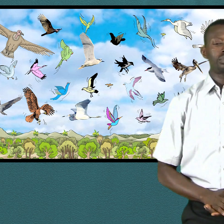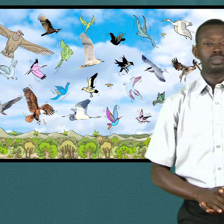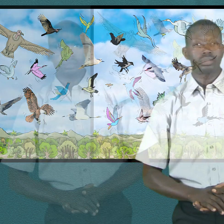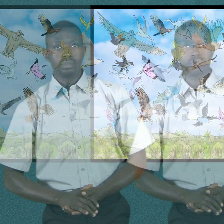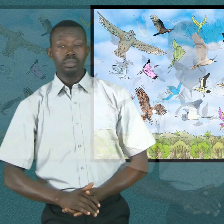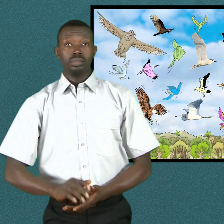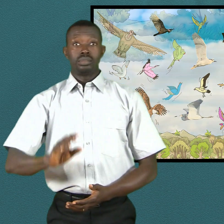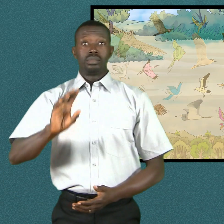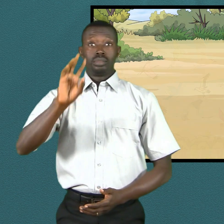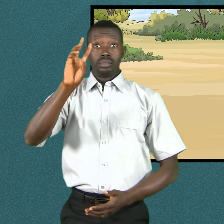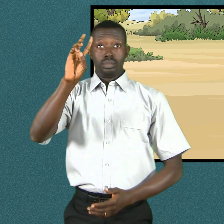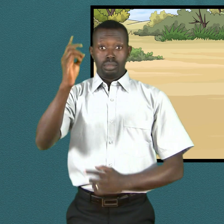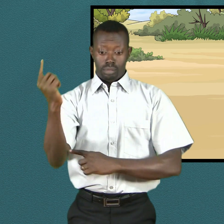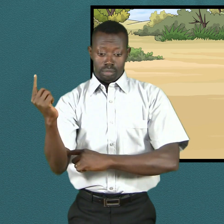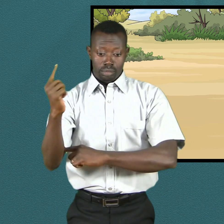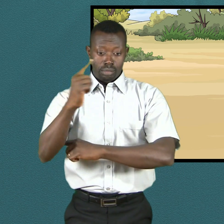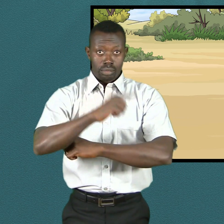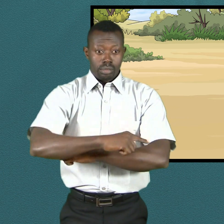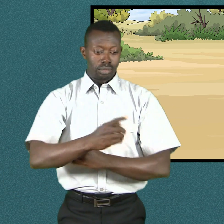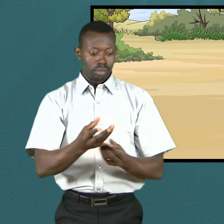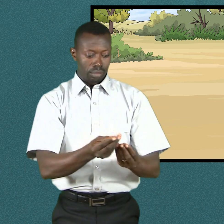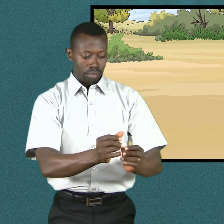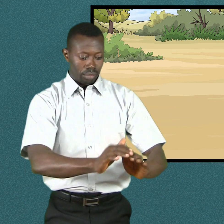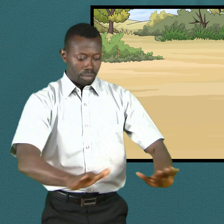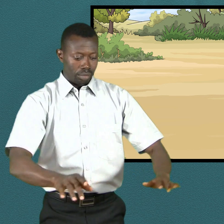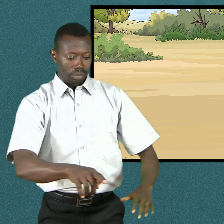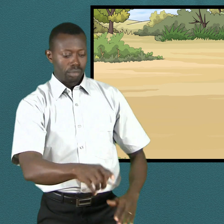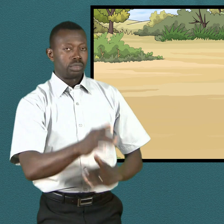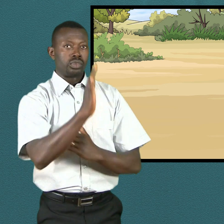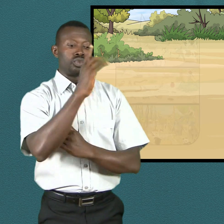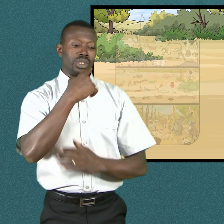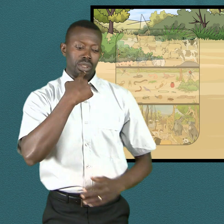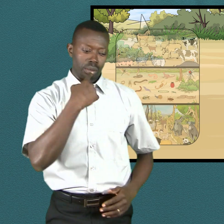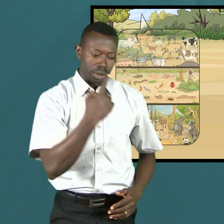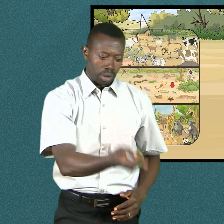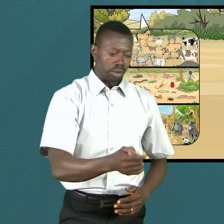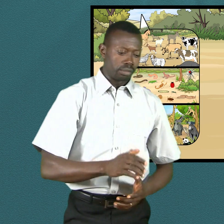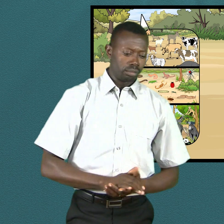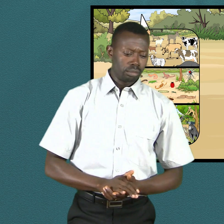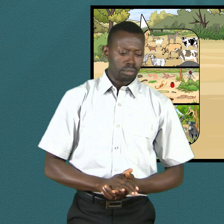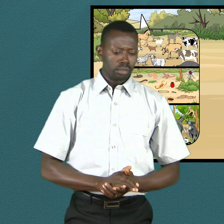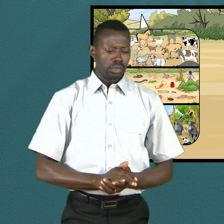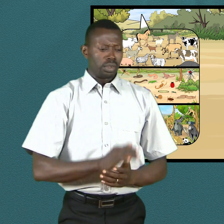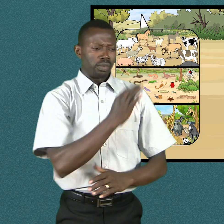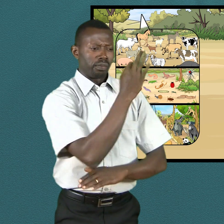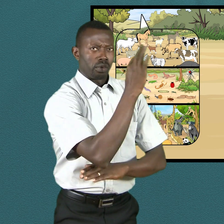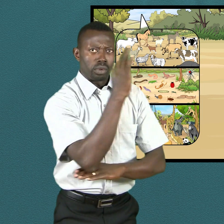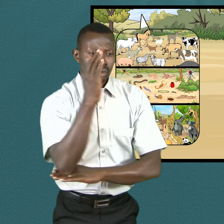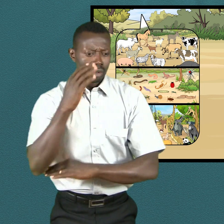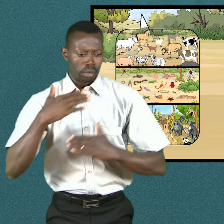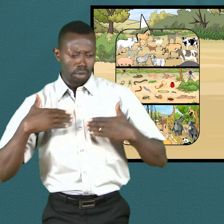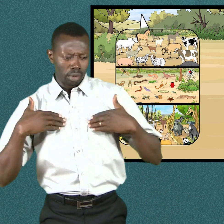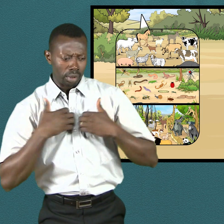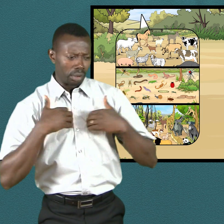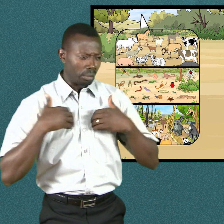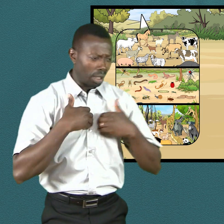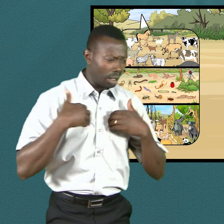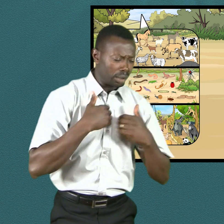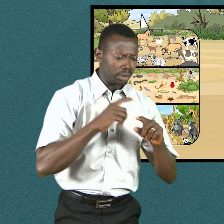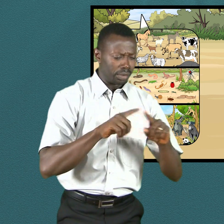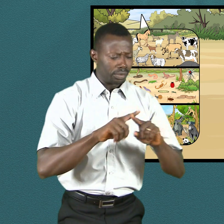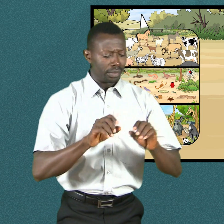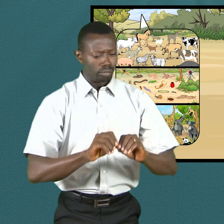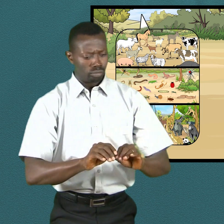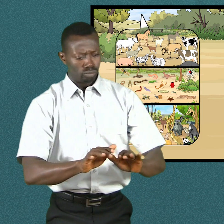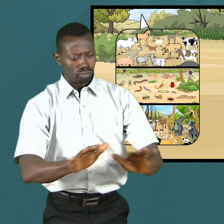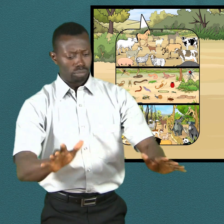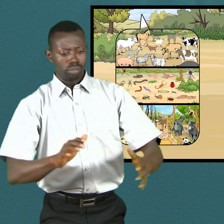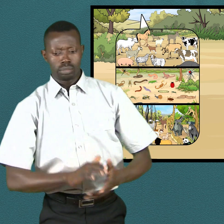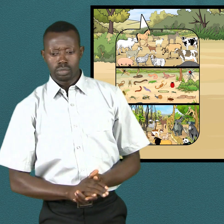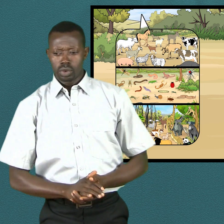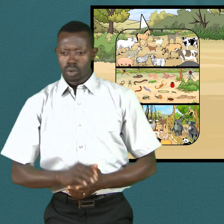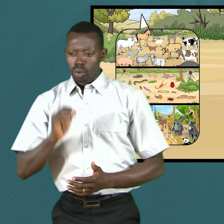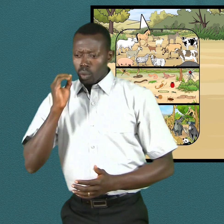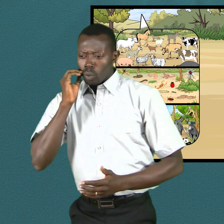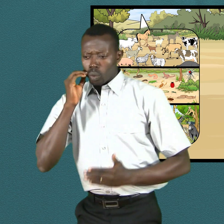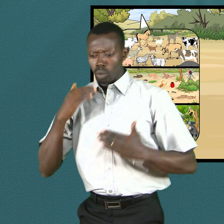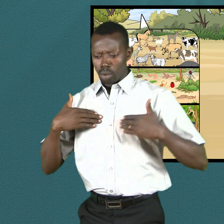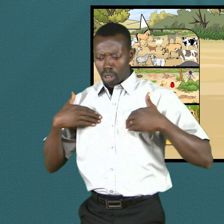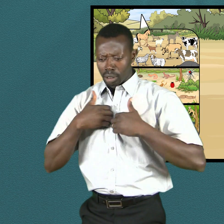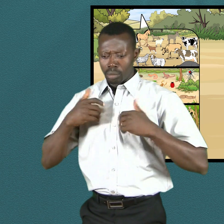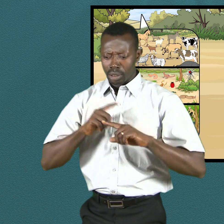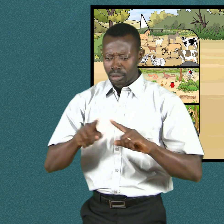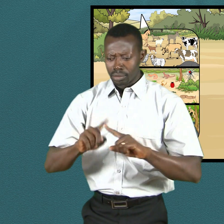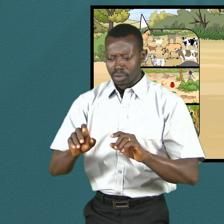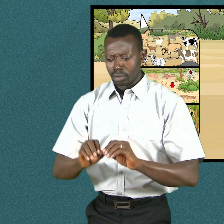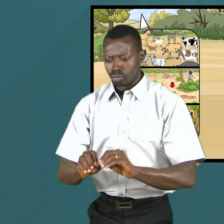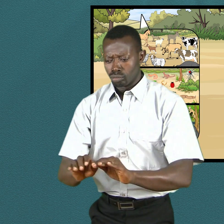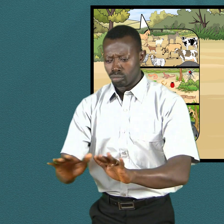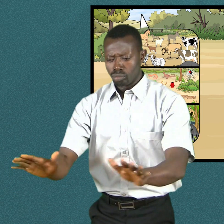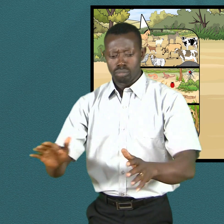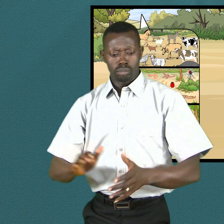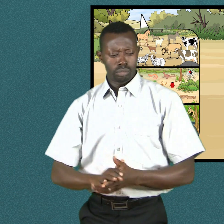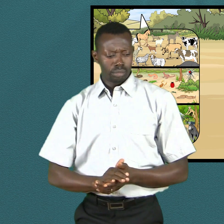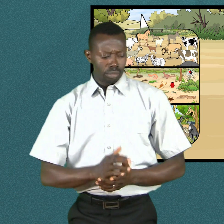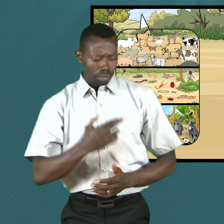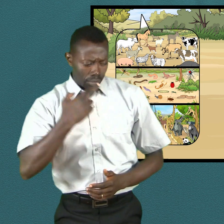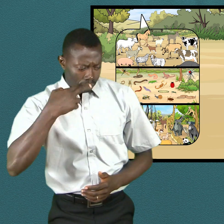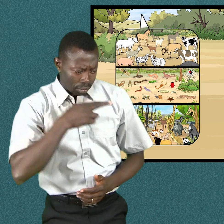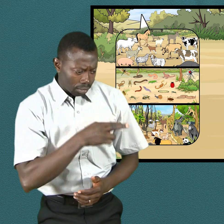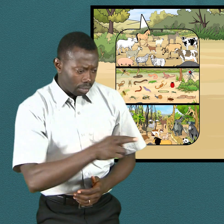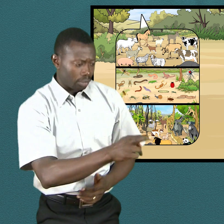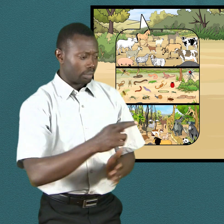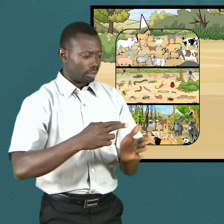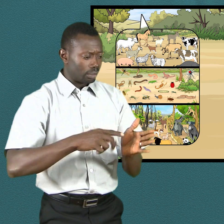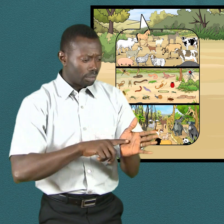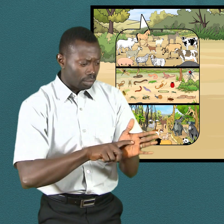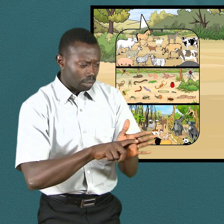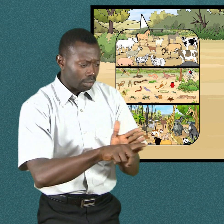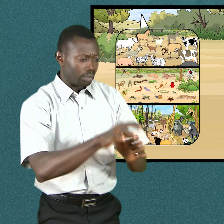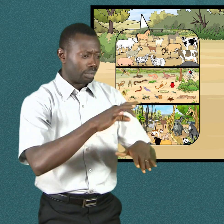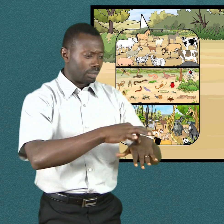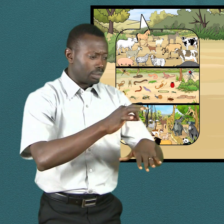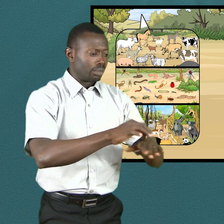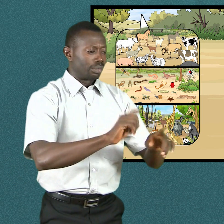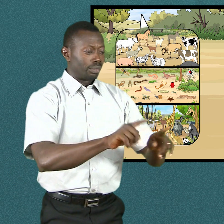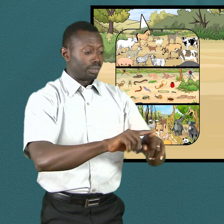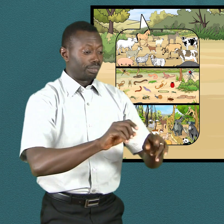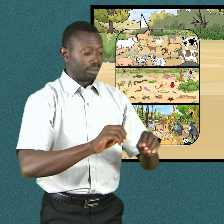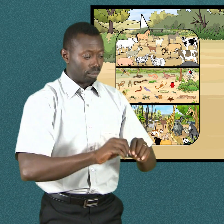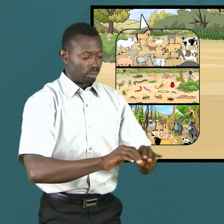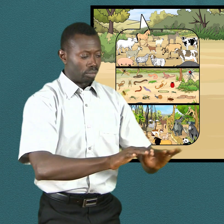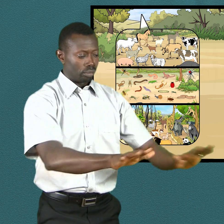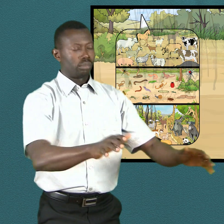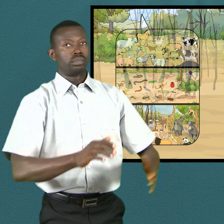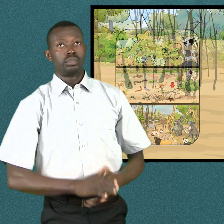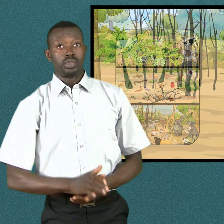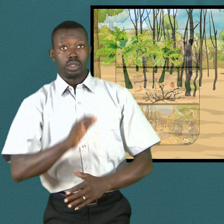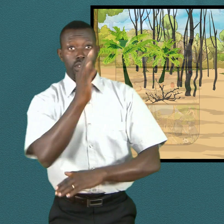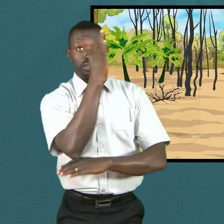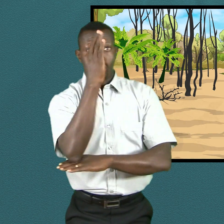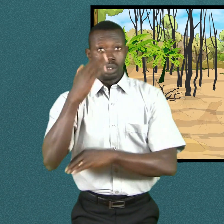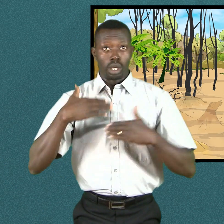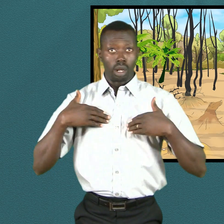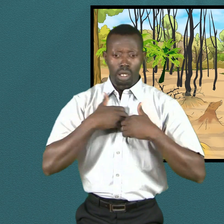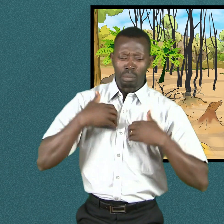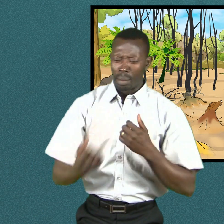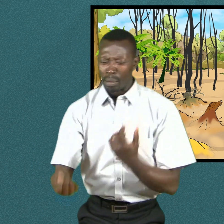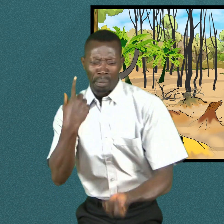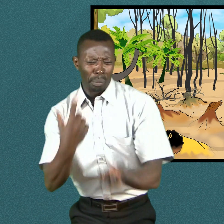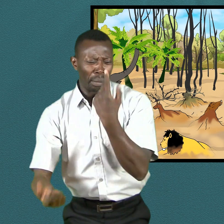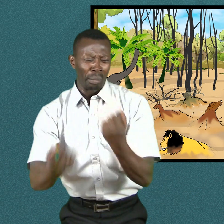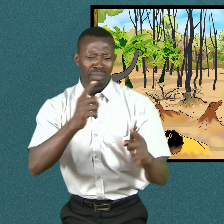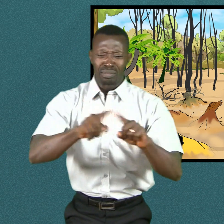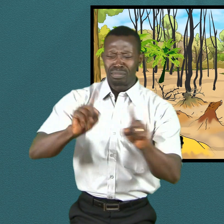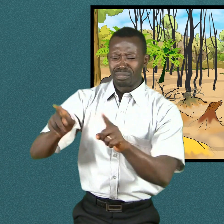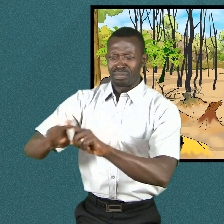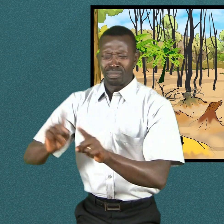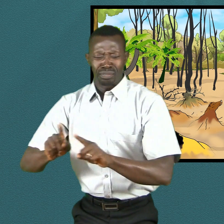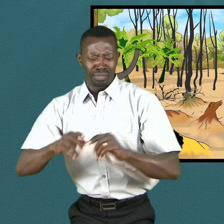And God said, “Let the earth bring forth living creatures according to their kinds: livestock, land crawlers, and beasts of the earth according to their kinds.” And it was so.